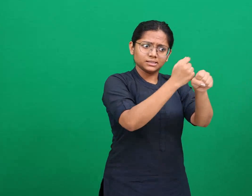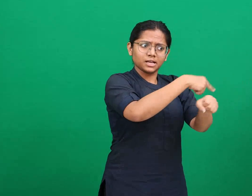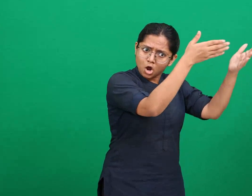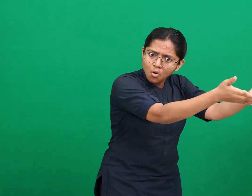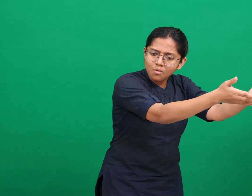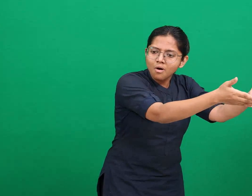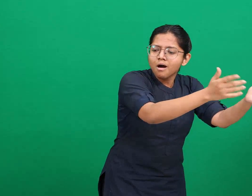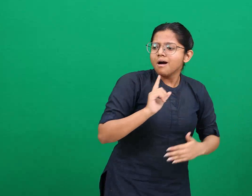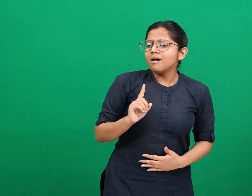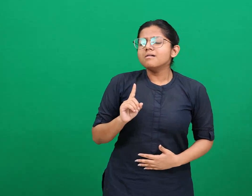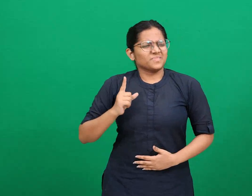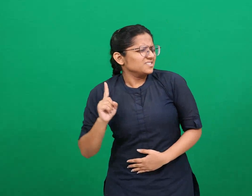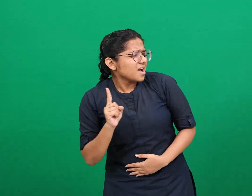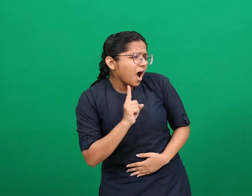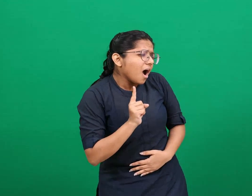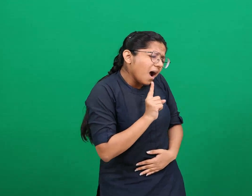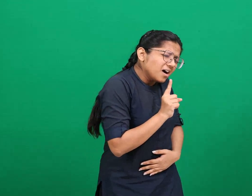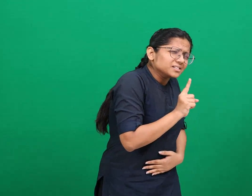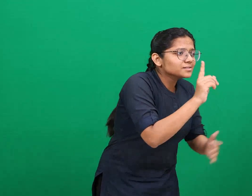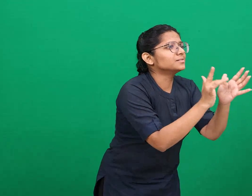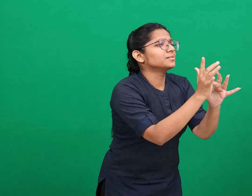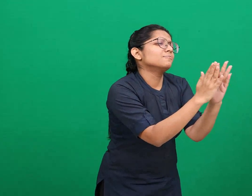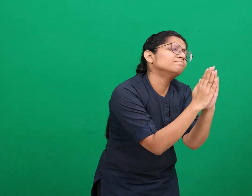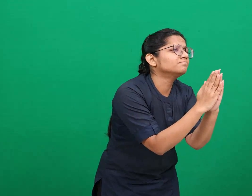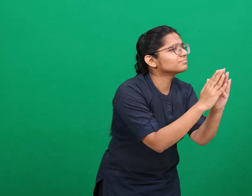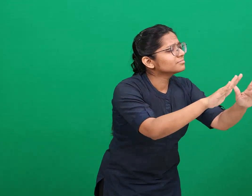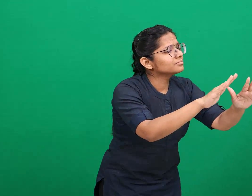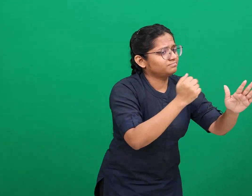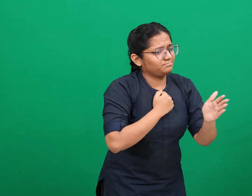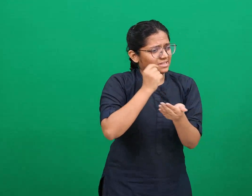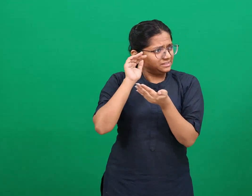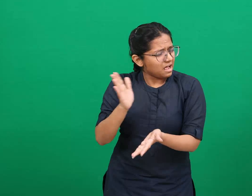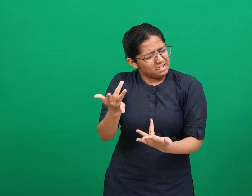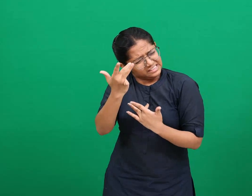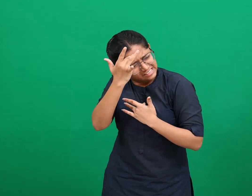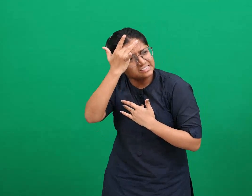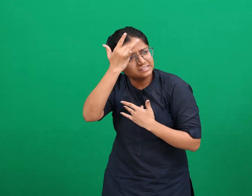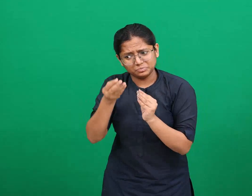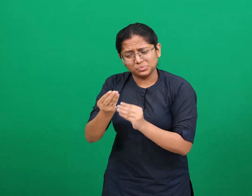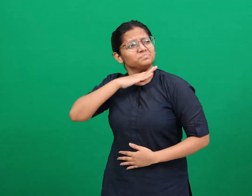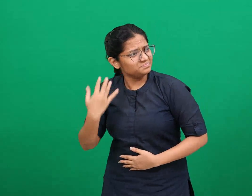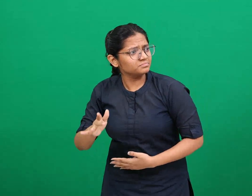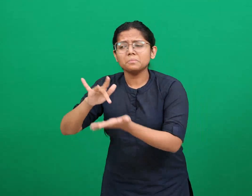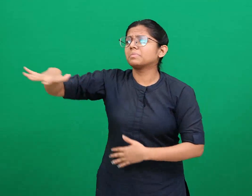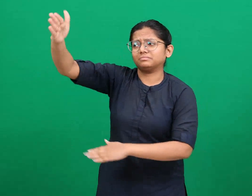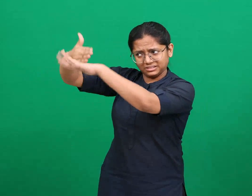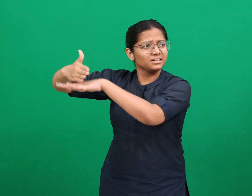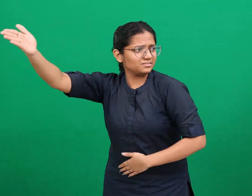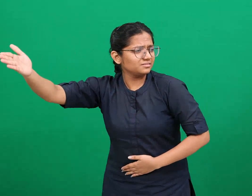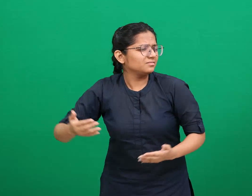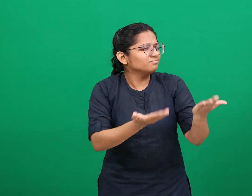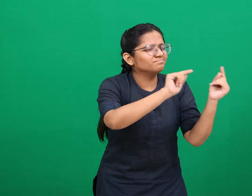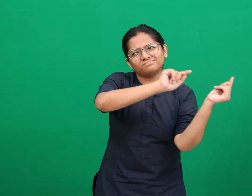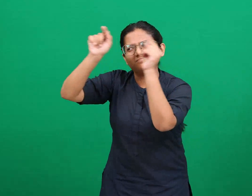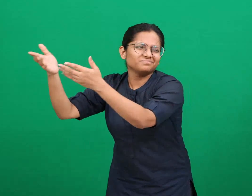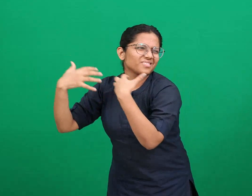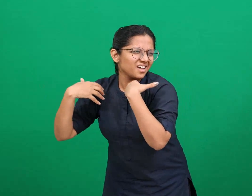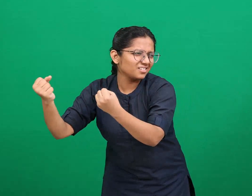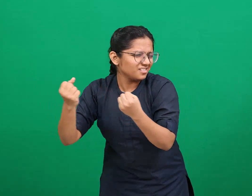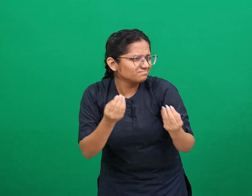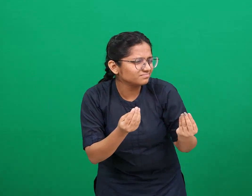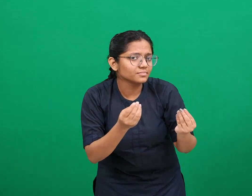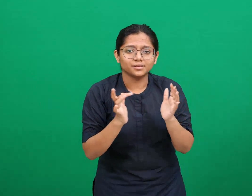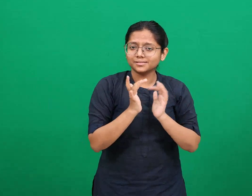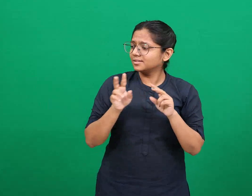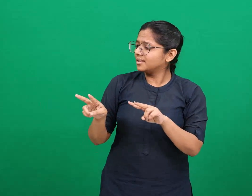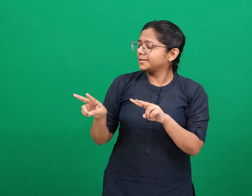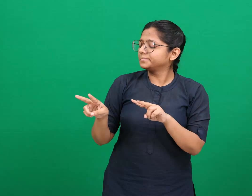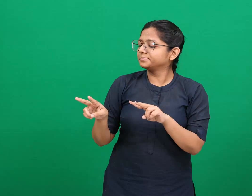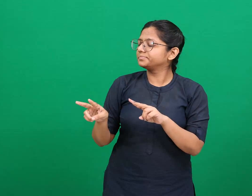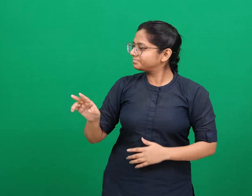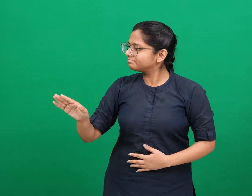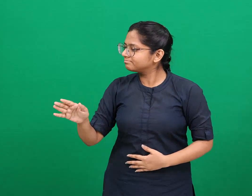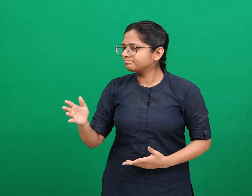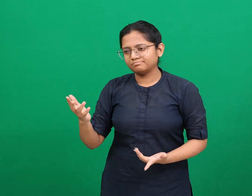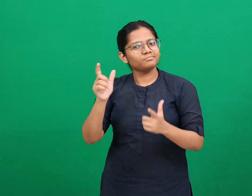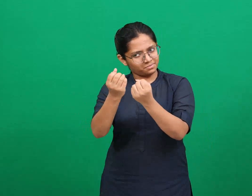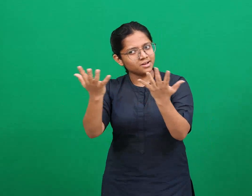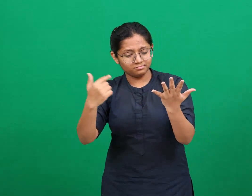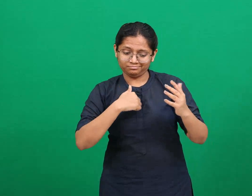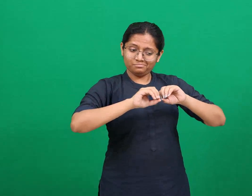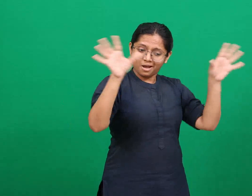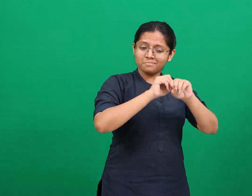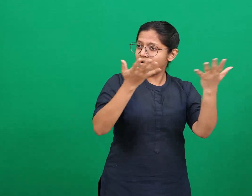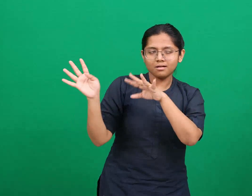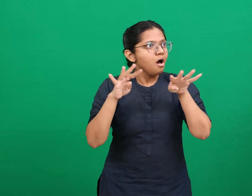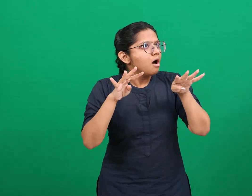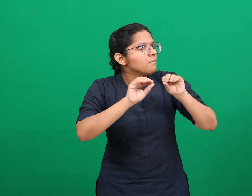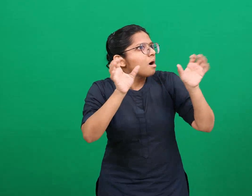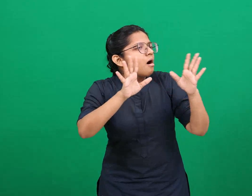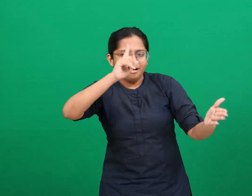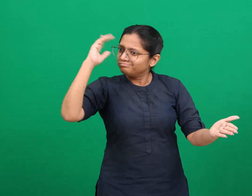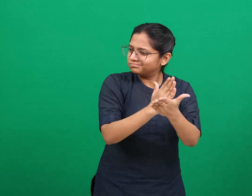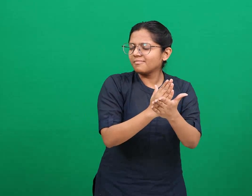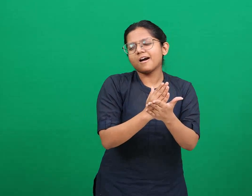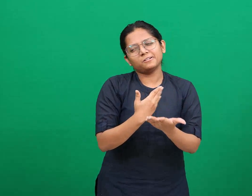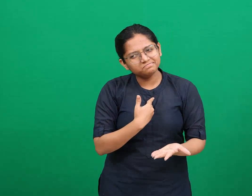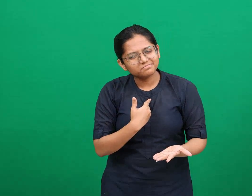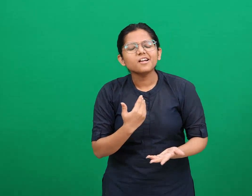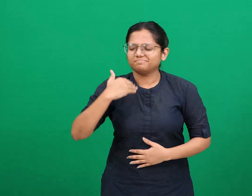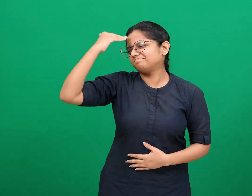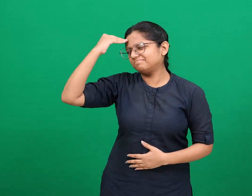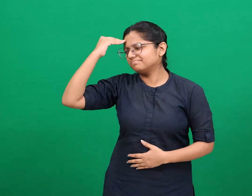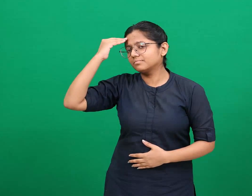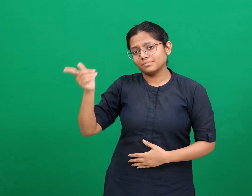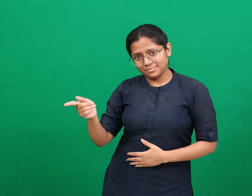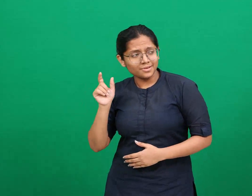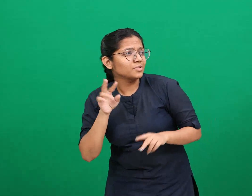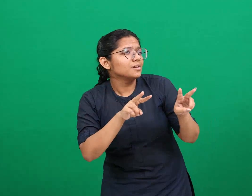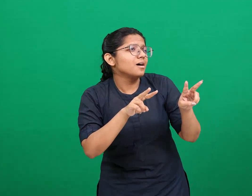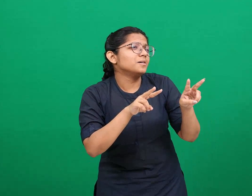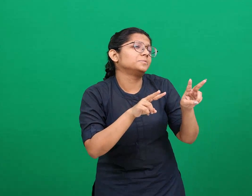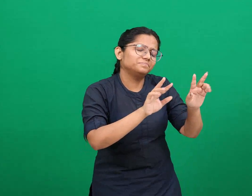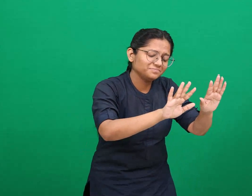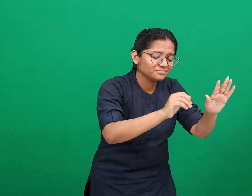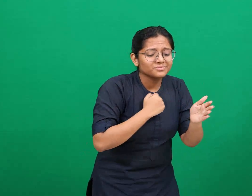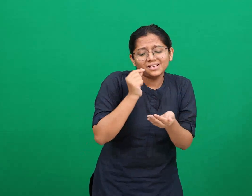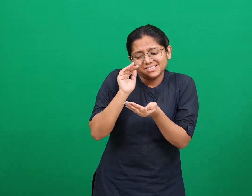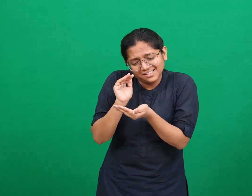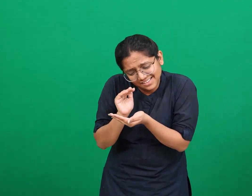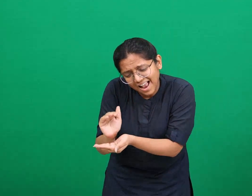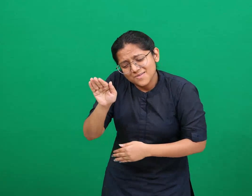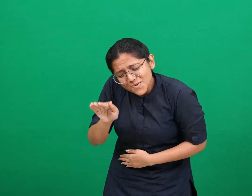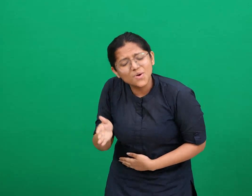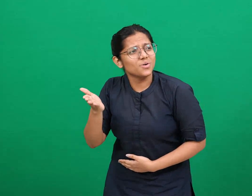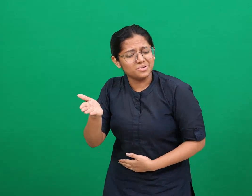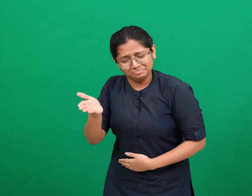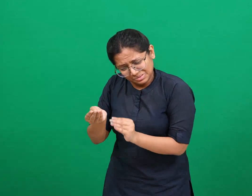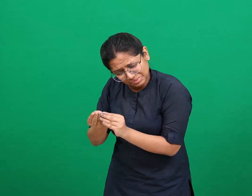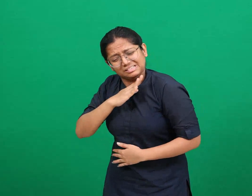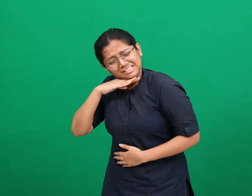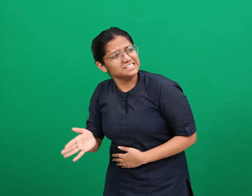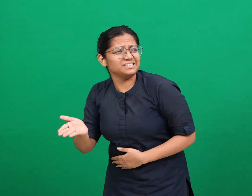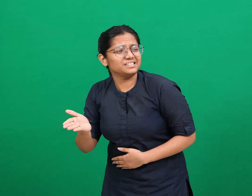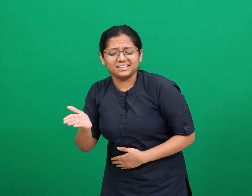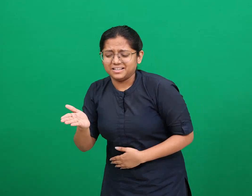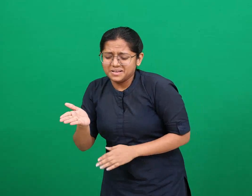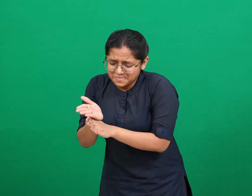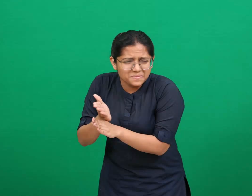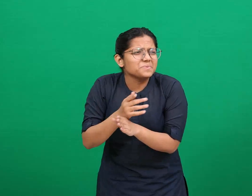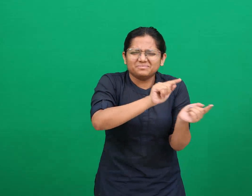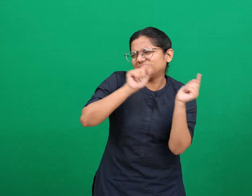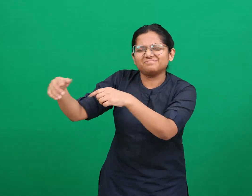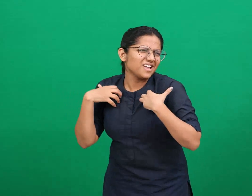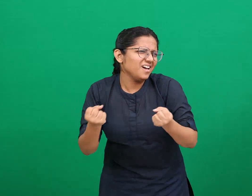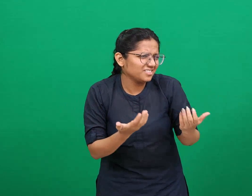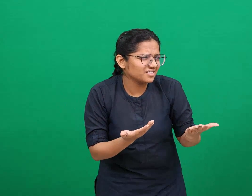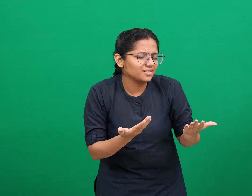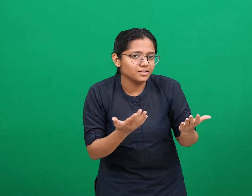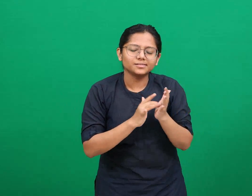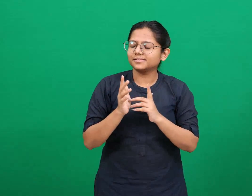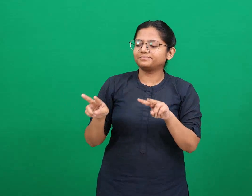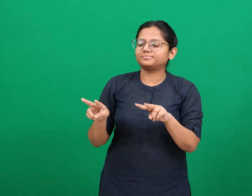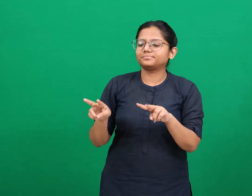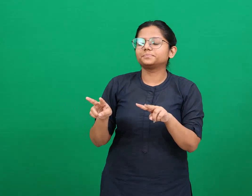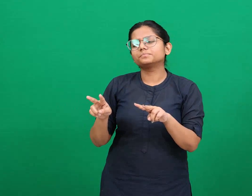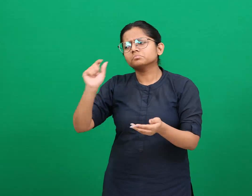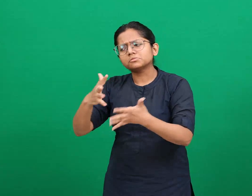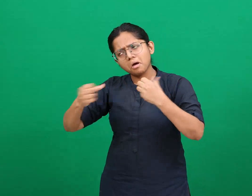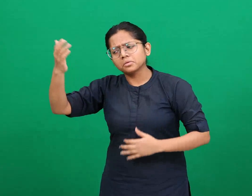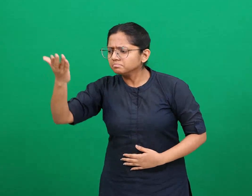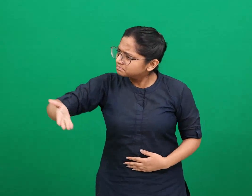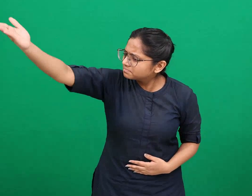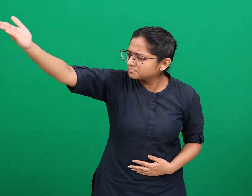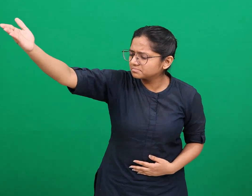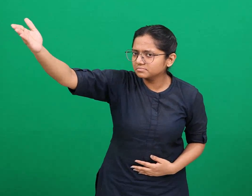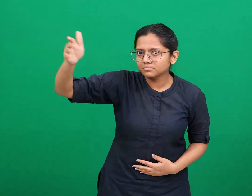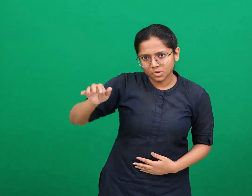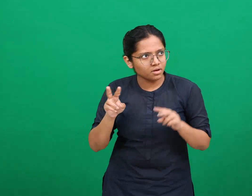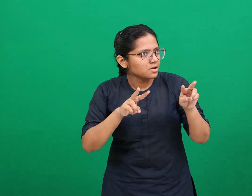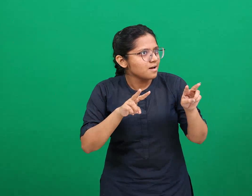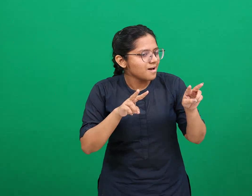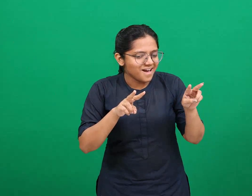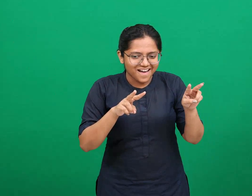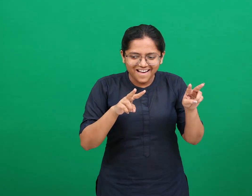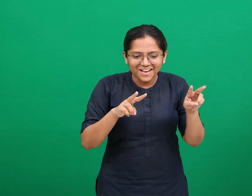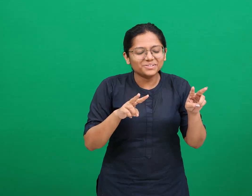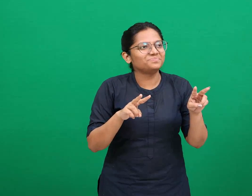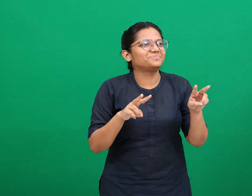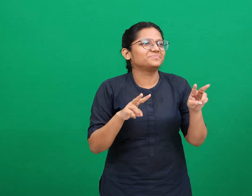Jesus said to him, "Unless you people see signs and wonders, you will never believe." "Sir," the official said, "come down before my child dies." "Go," said Jesus. " Your son will live." The man took Jesus at His word and departed.